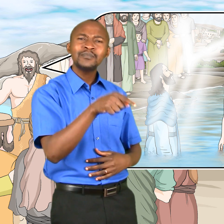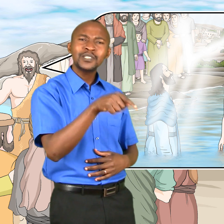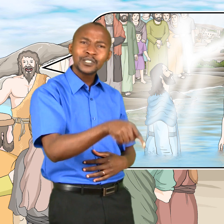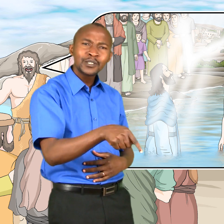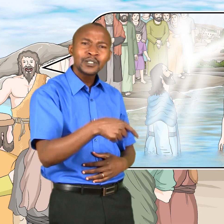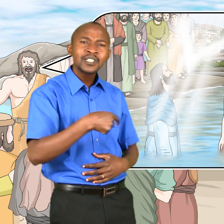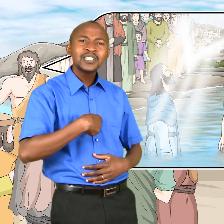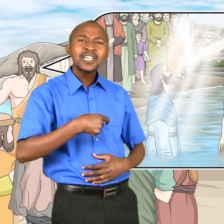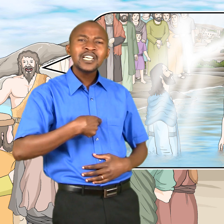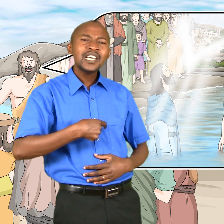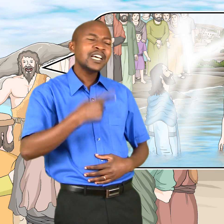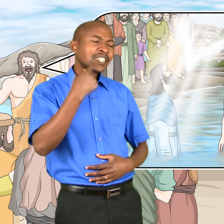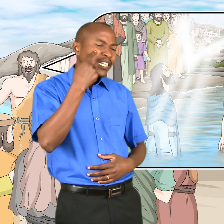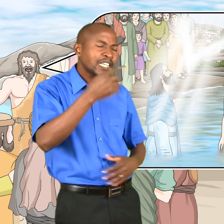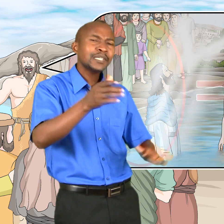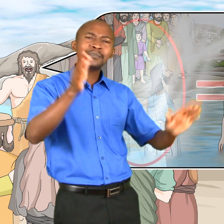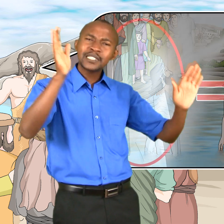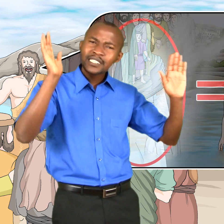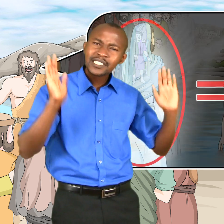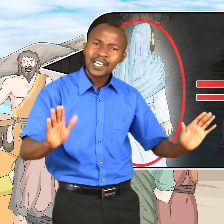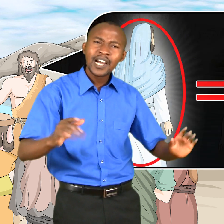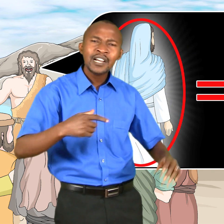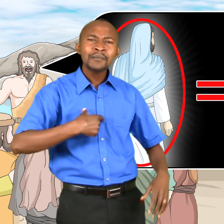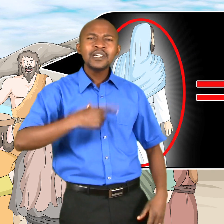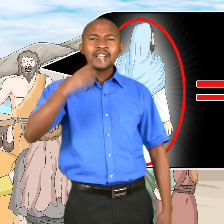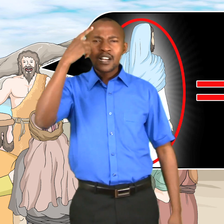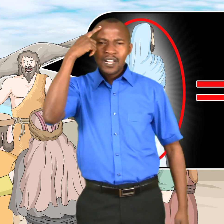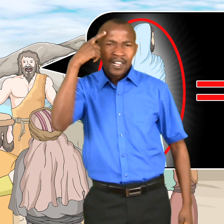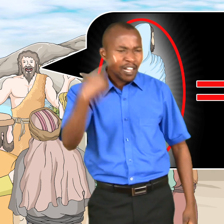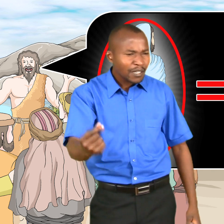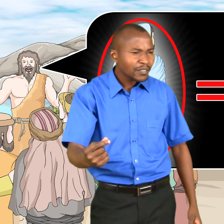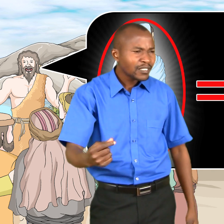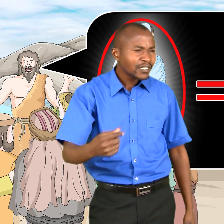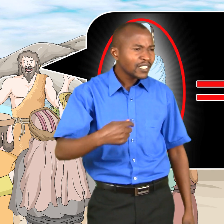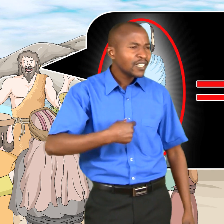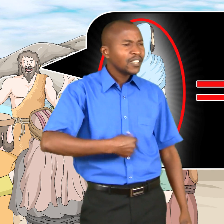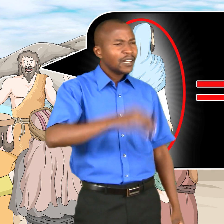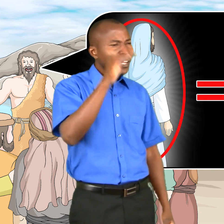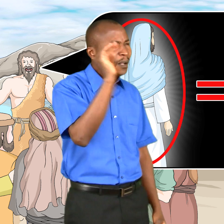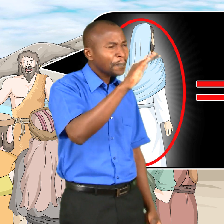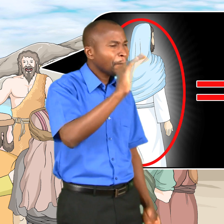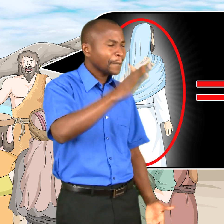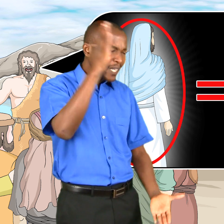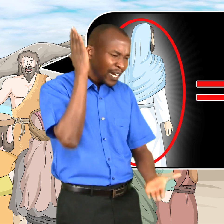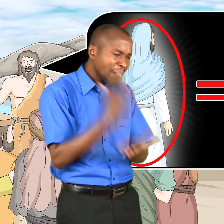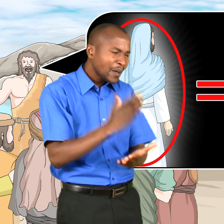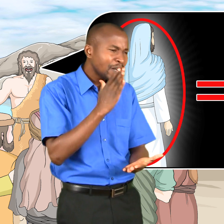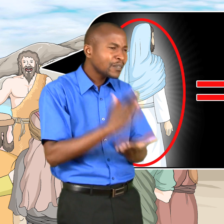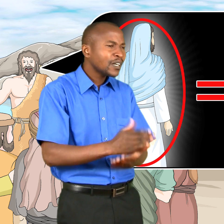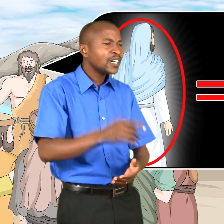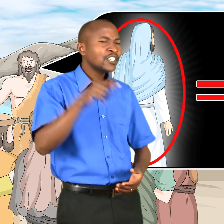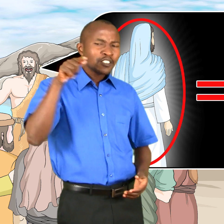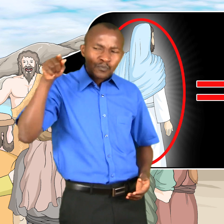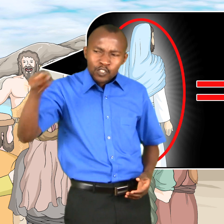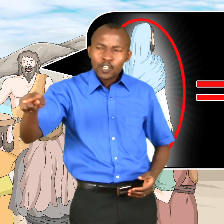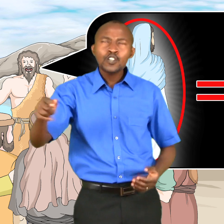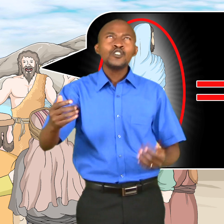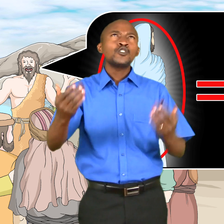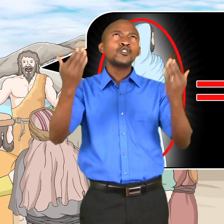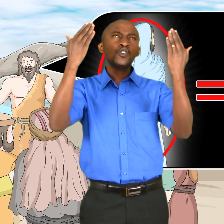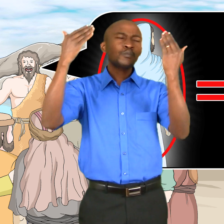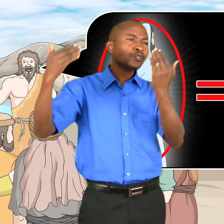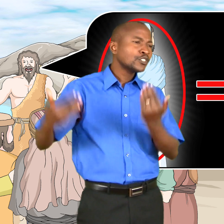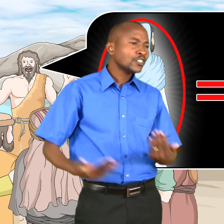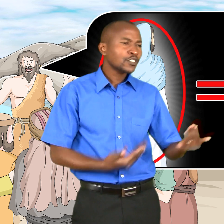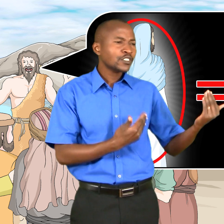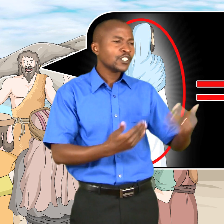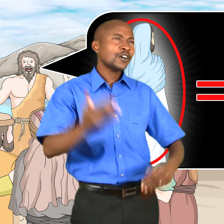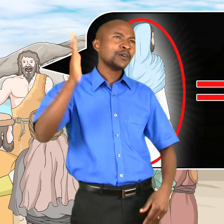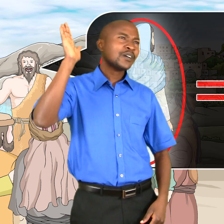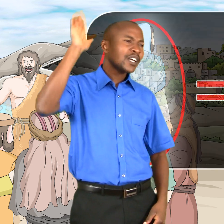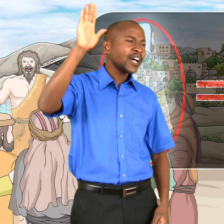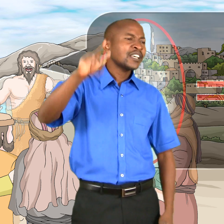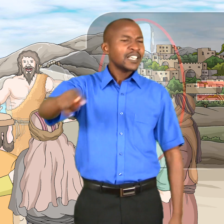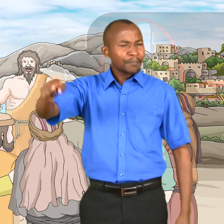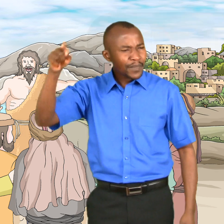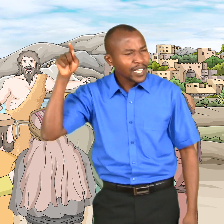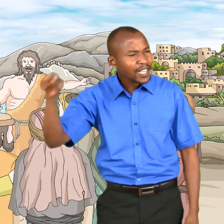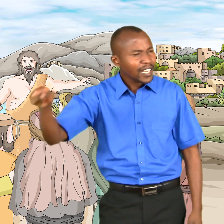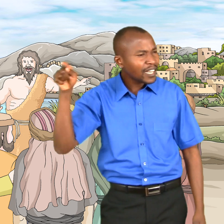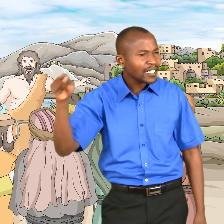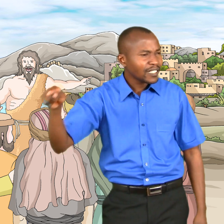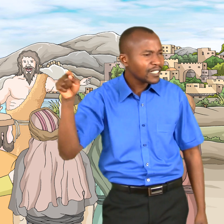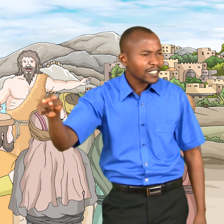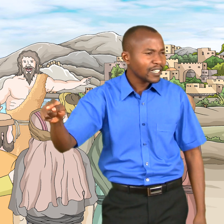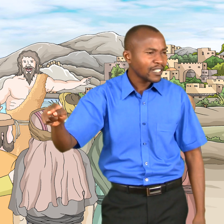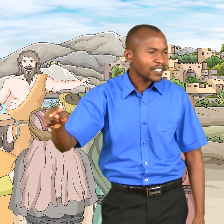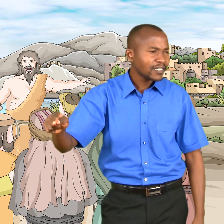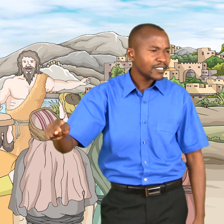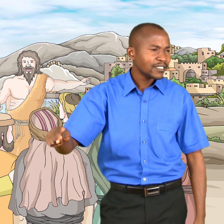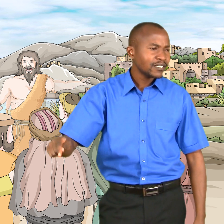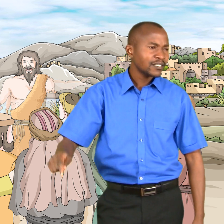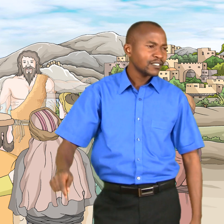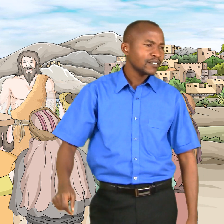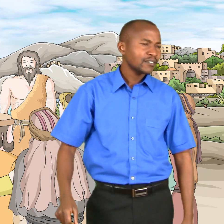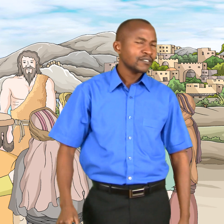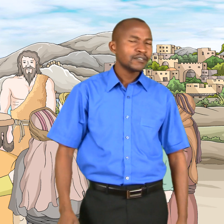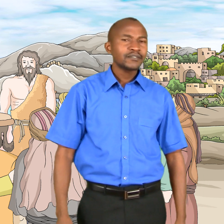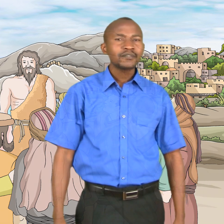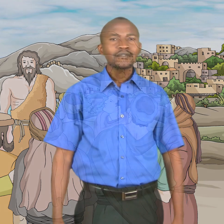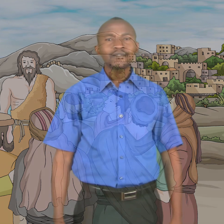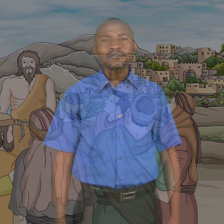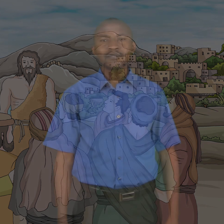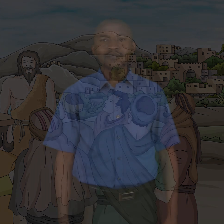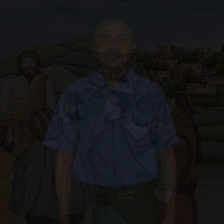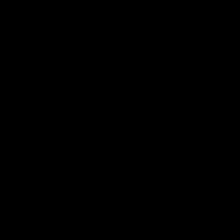I have seen and testified that this is the Son of God.”